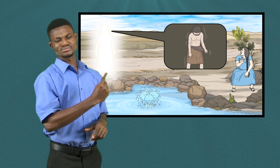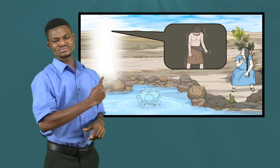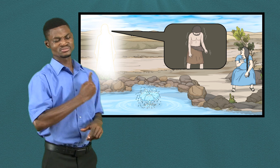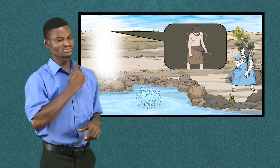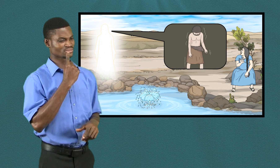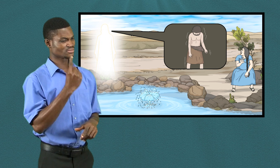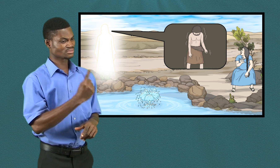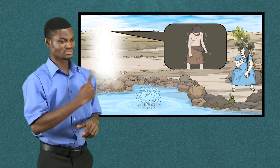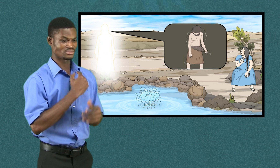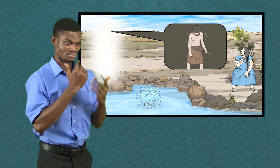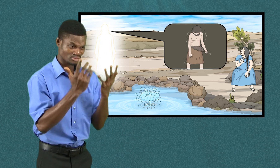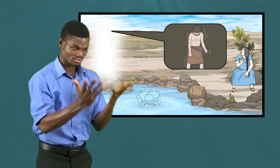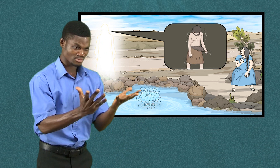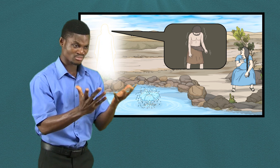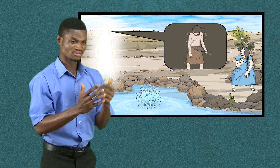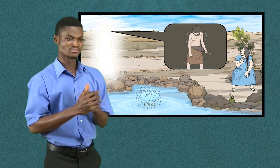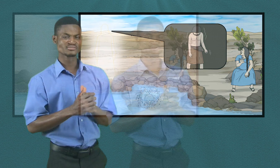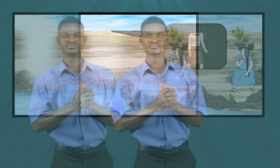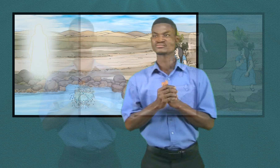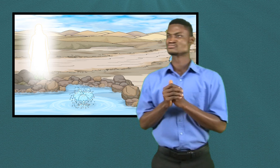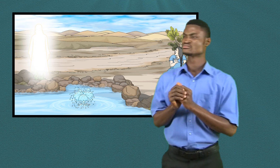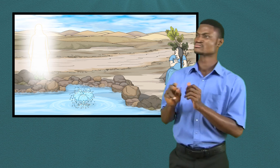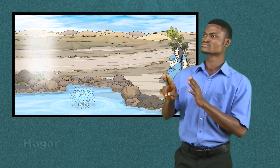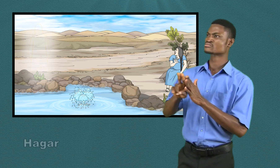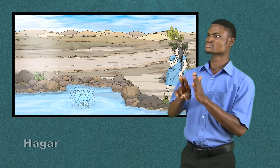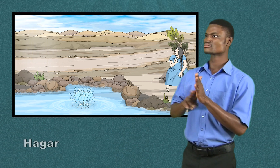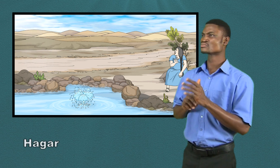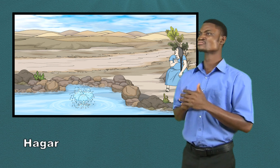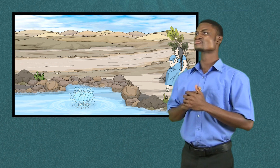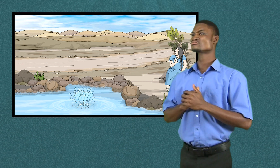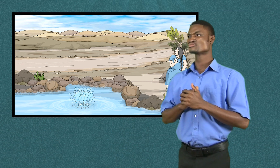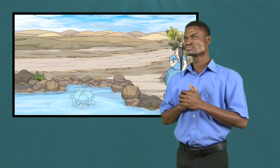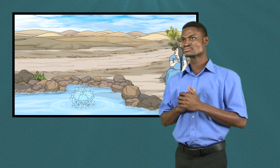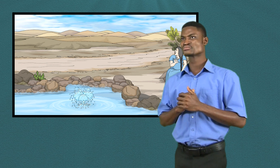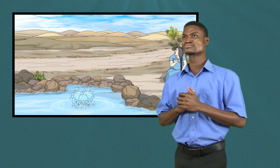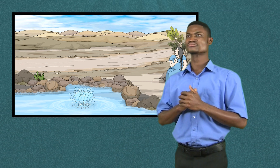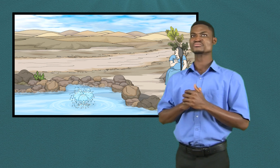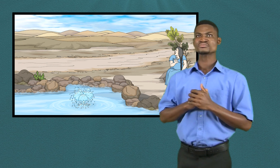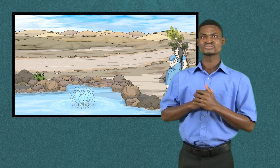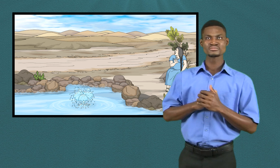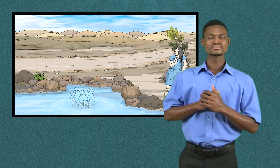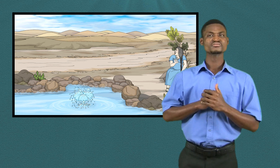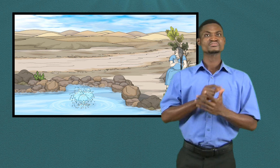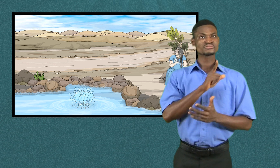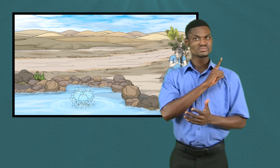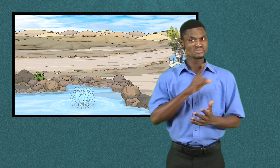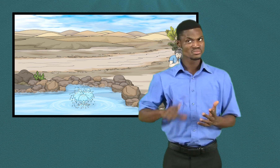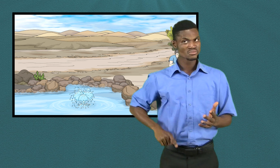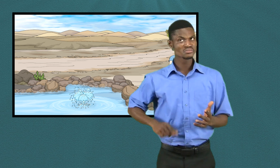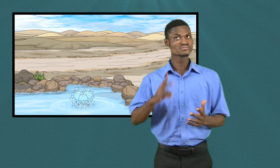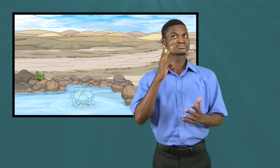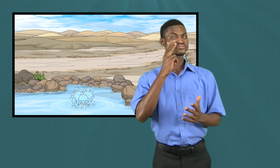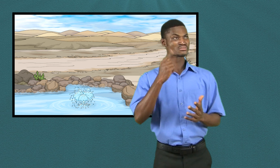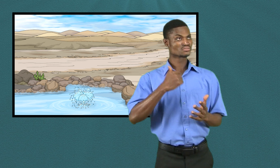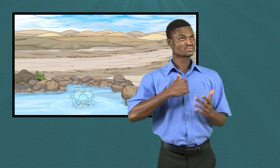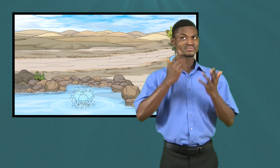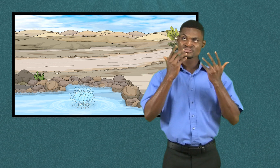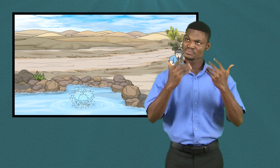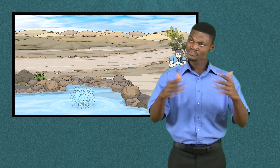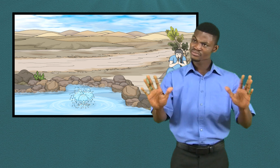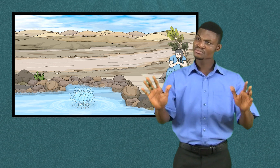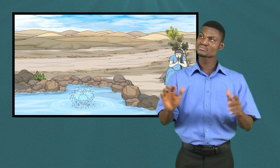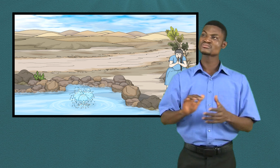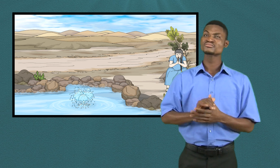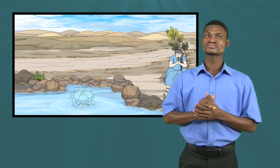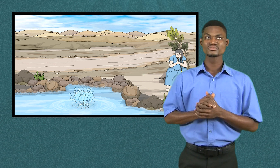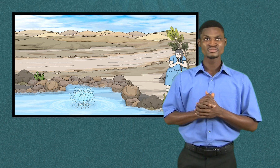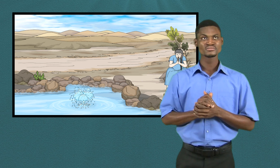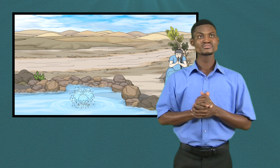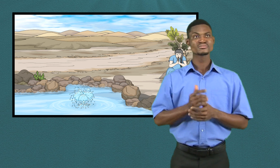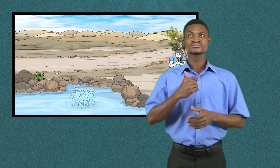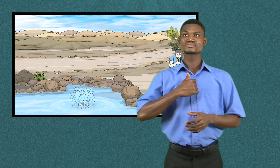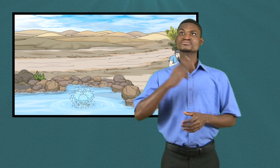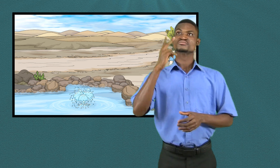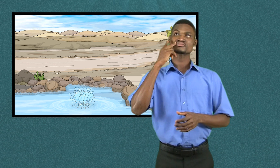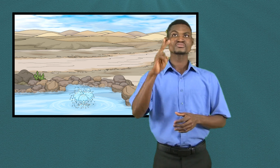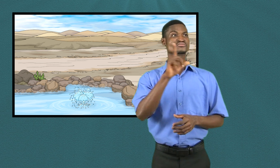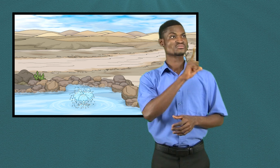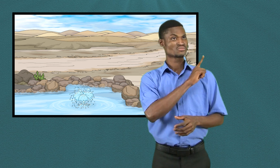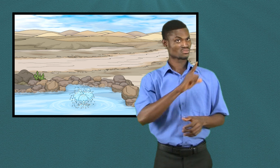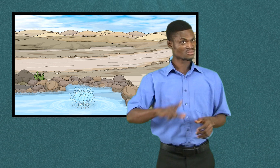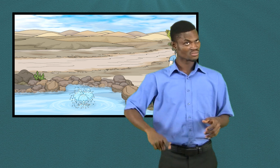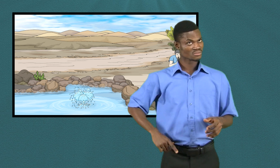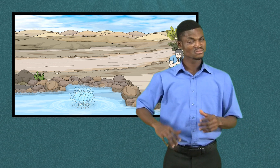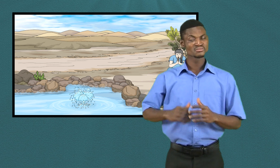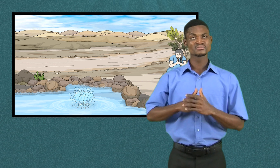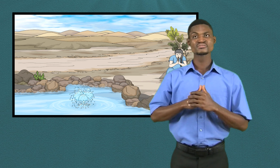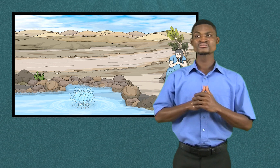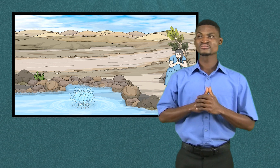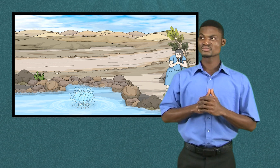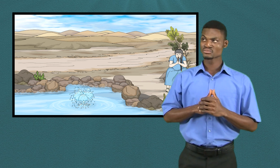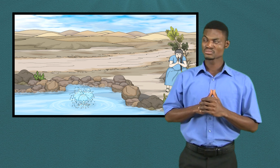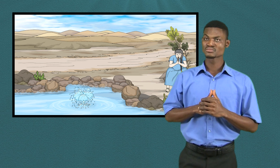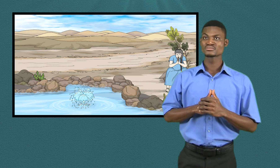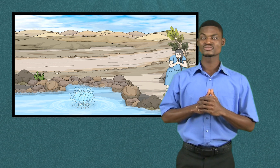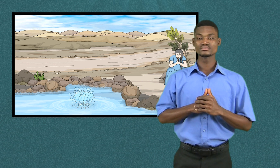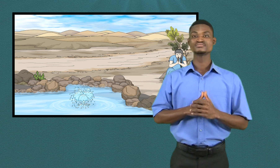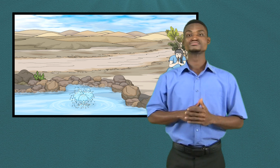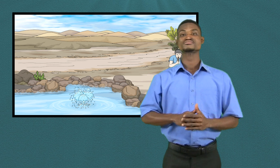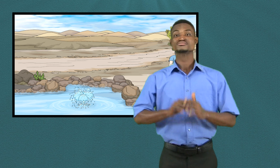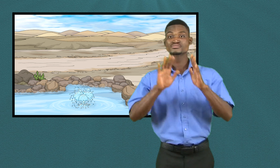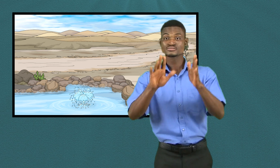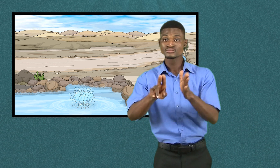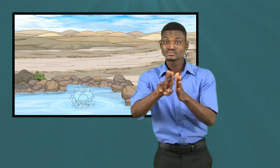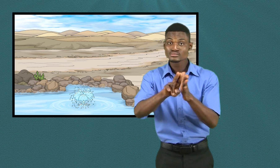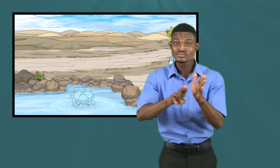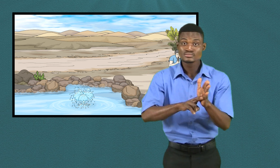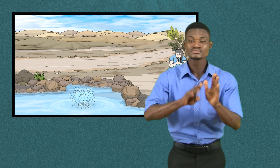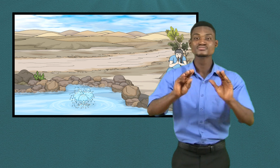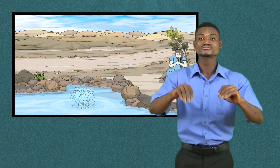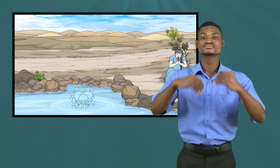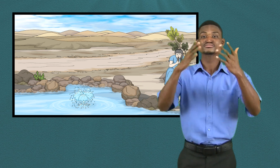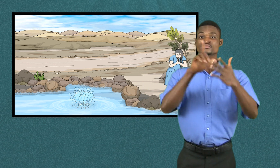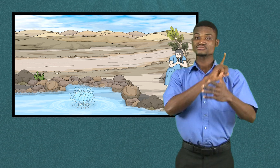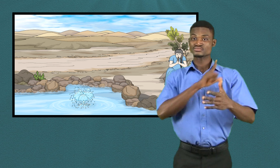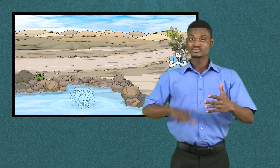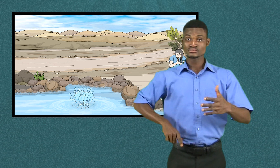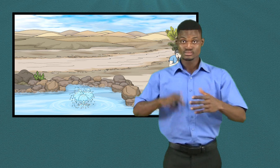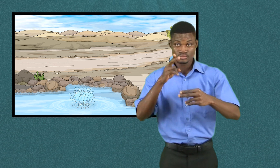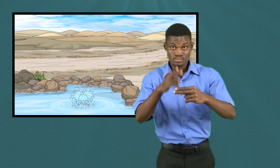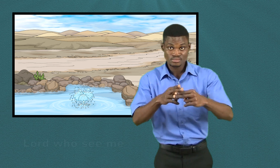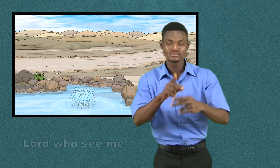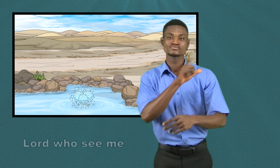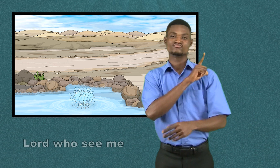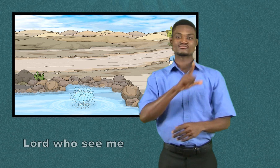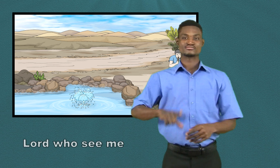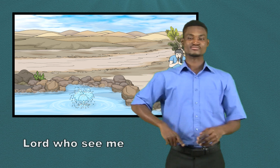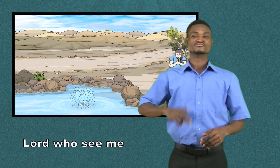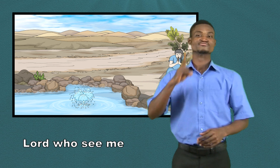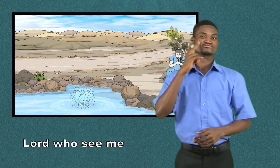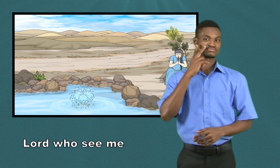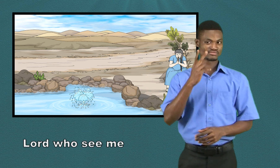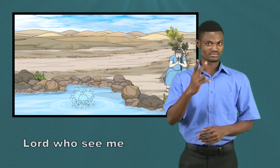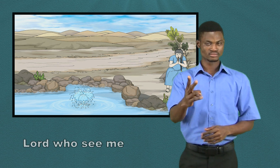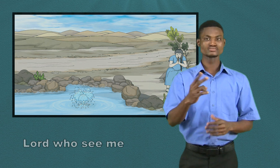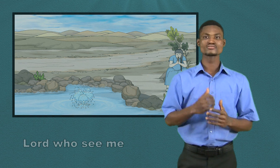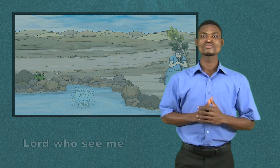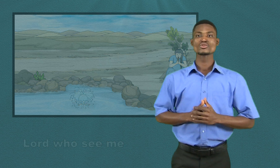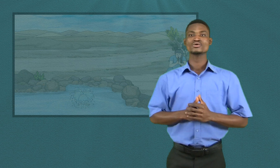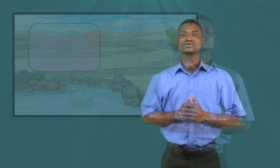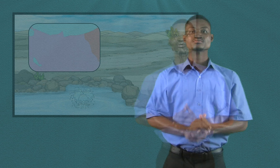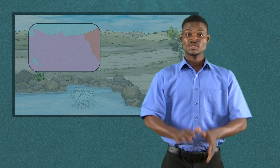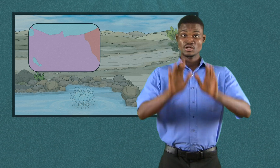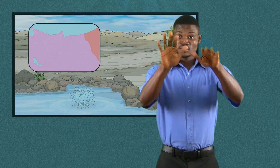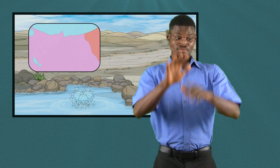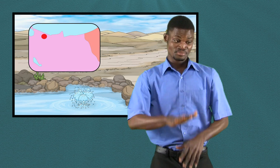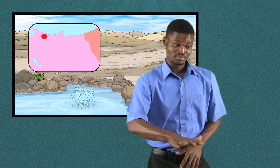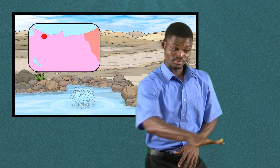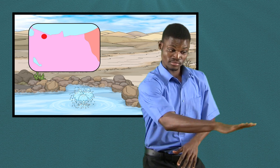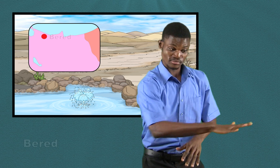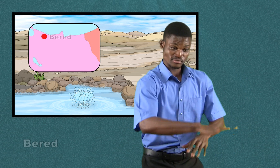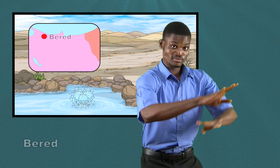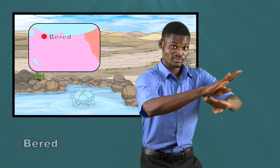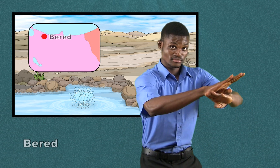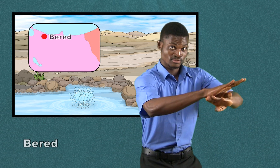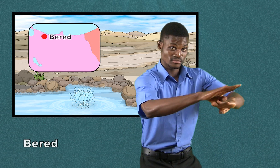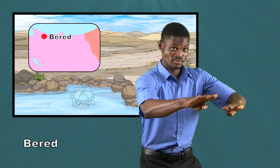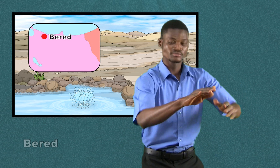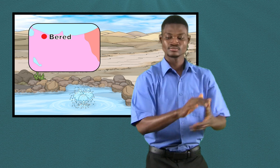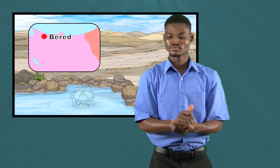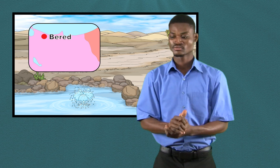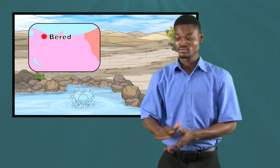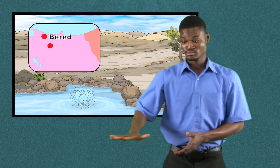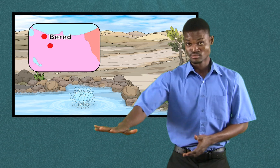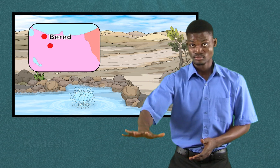So Hagar gave this name to the LORD who had spoken to her: “You are the God who sees me,” for she said, “Here I have seen the One who sees me!” Therefore the well was called Beer-lahai-roi.